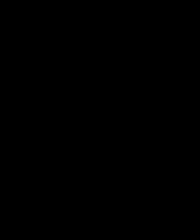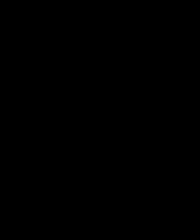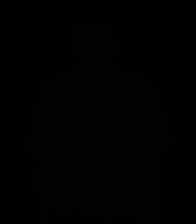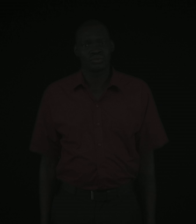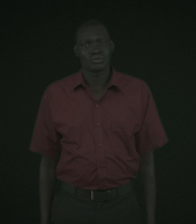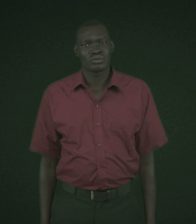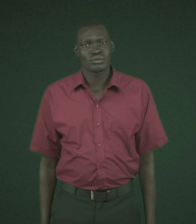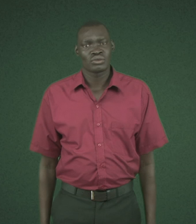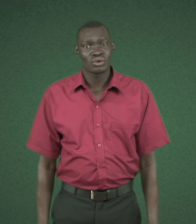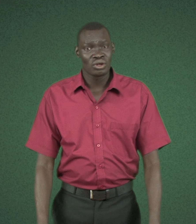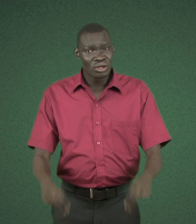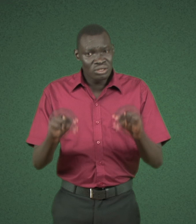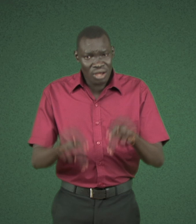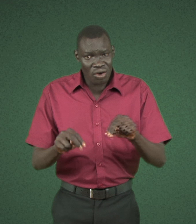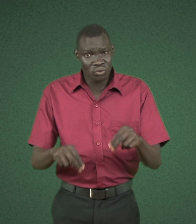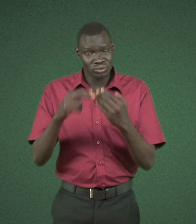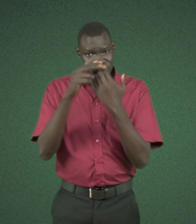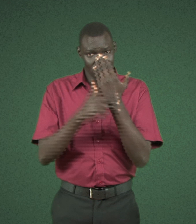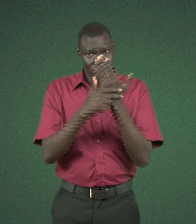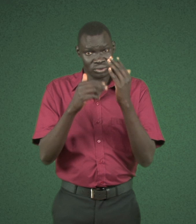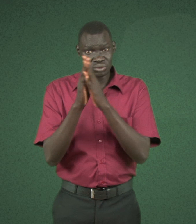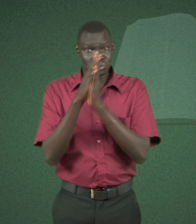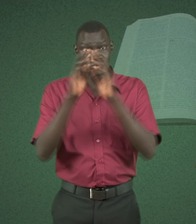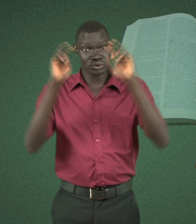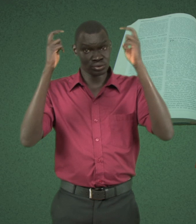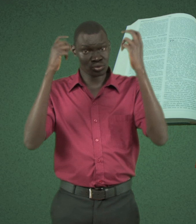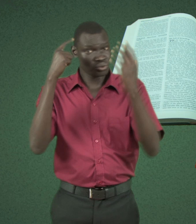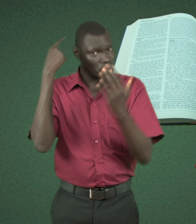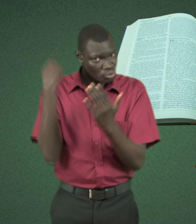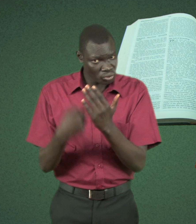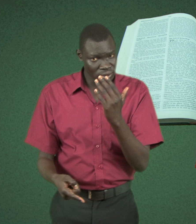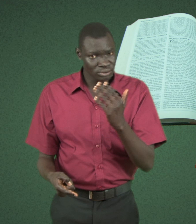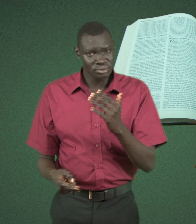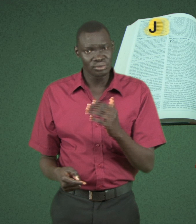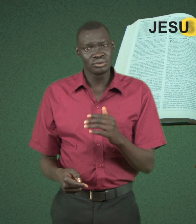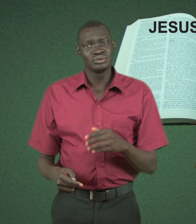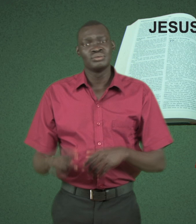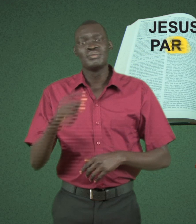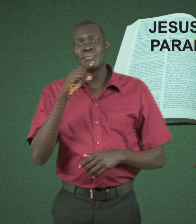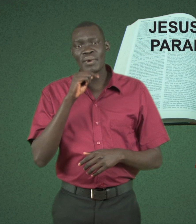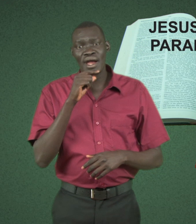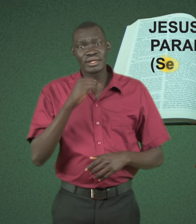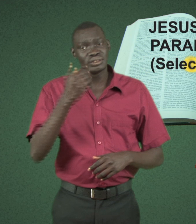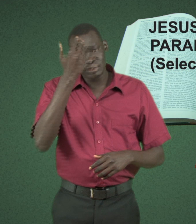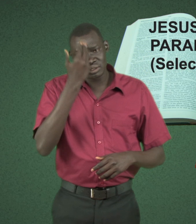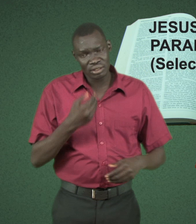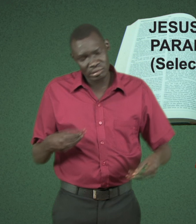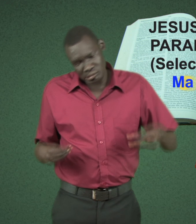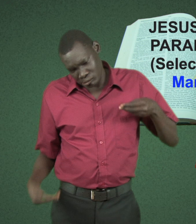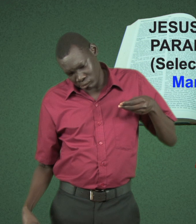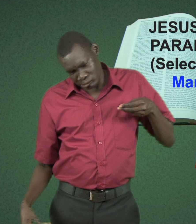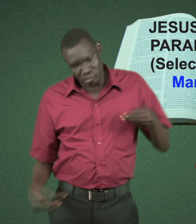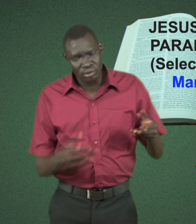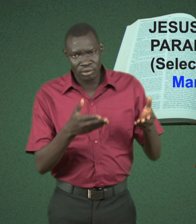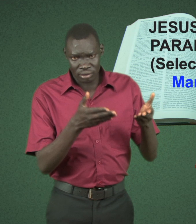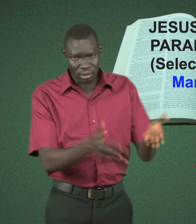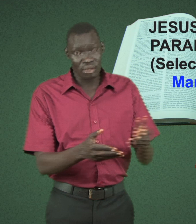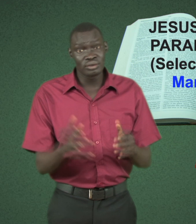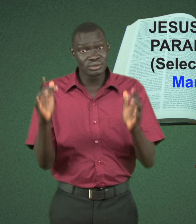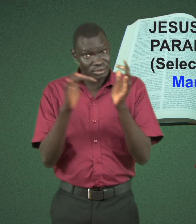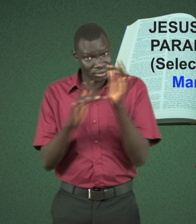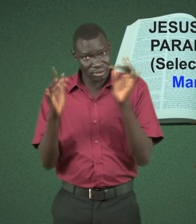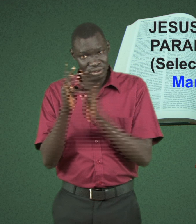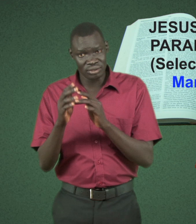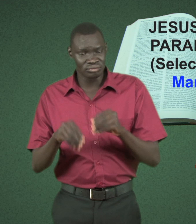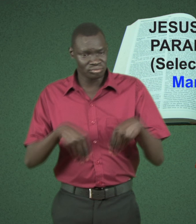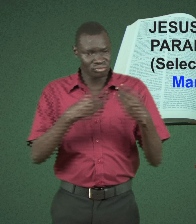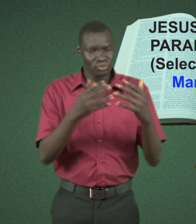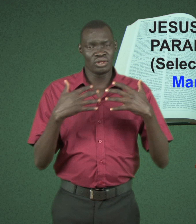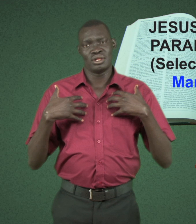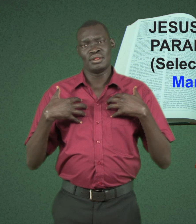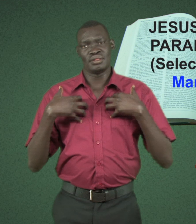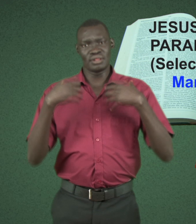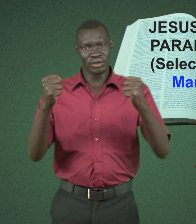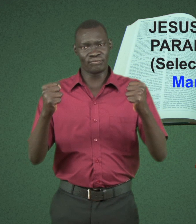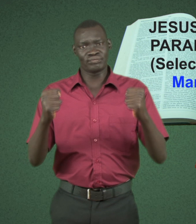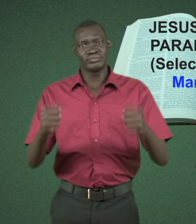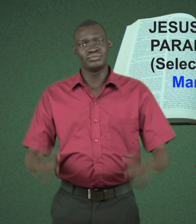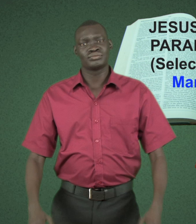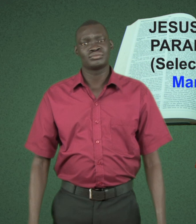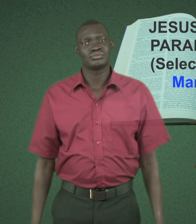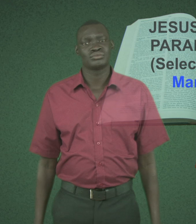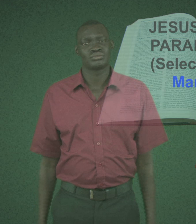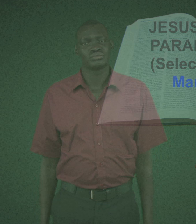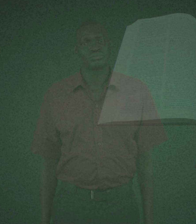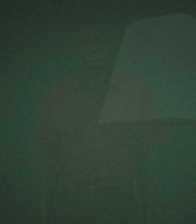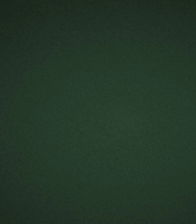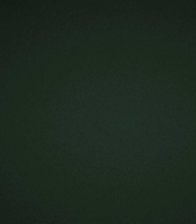Jesus heals a paralytic man